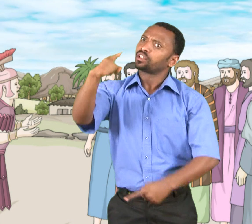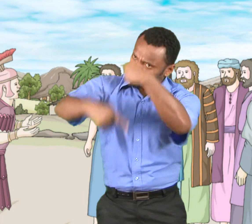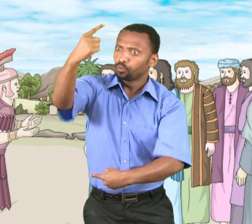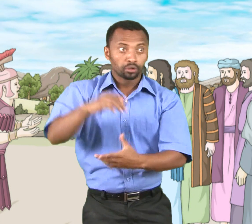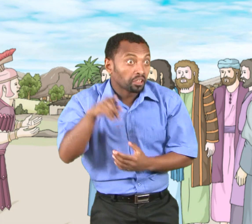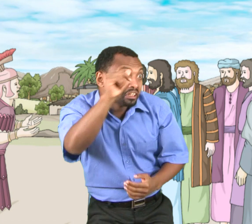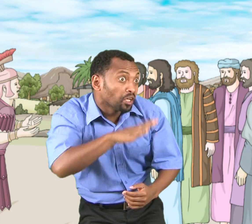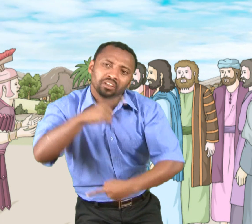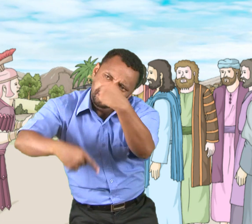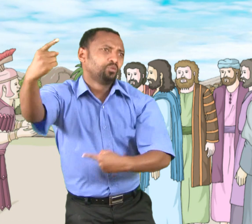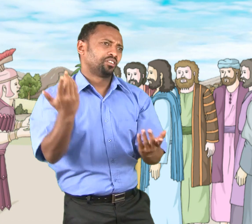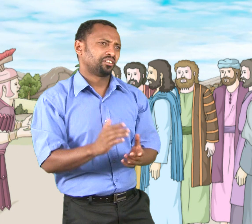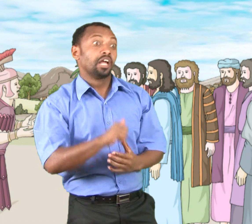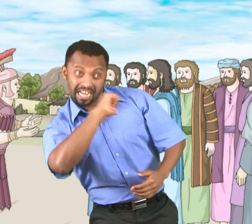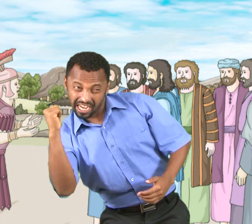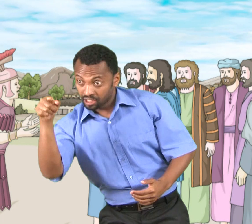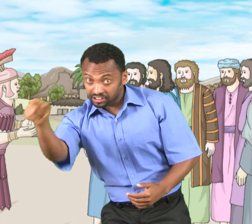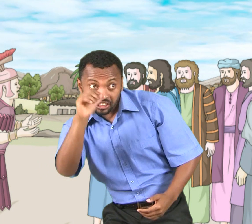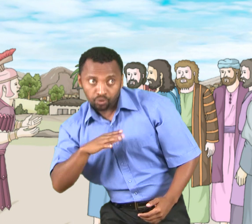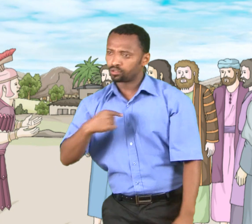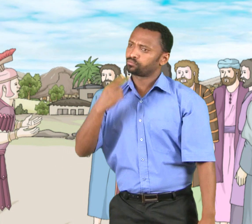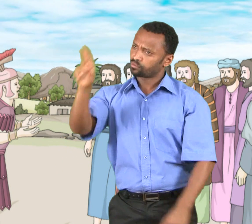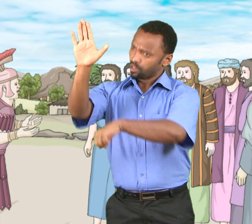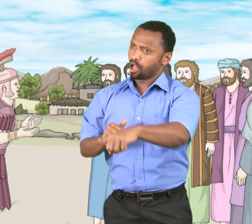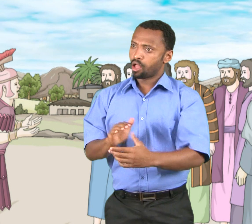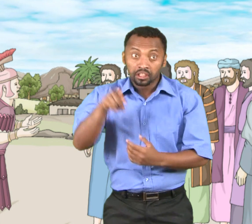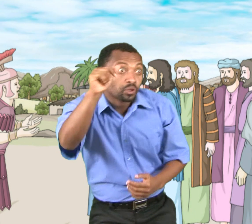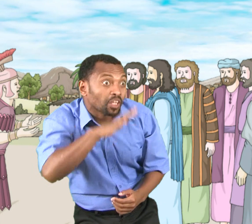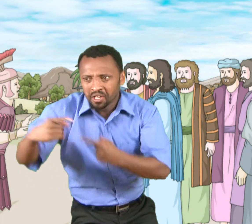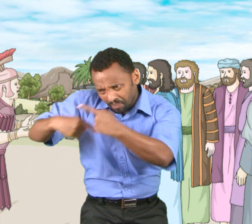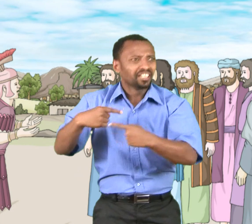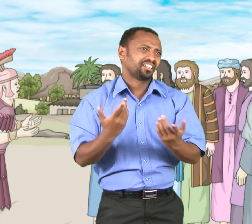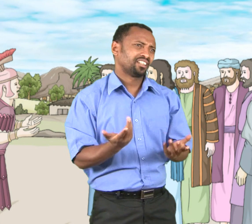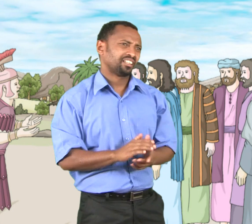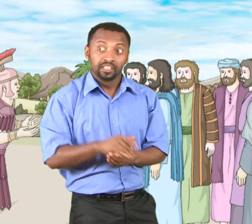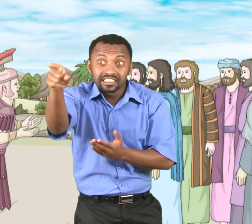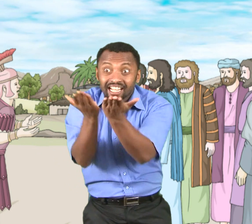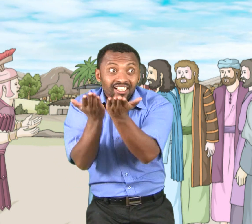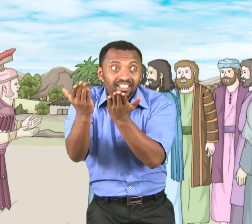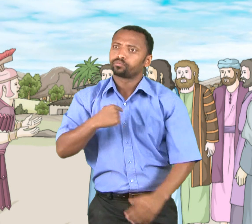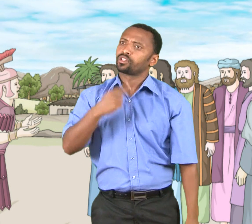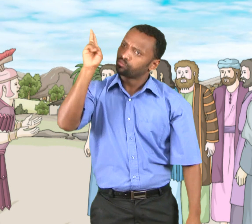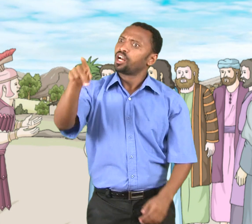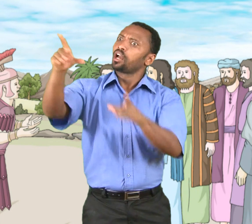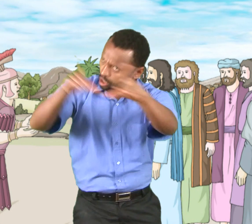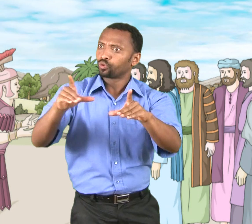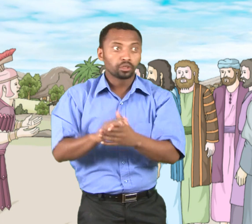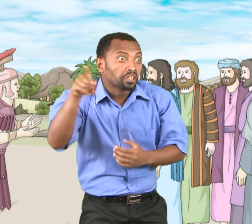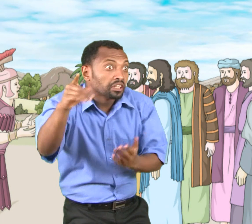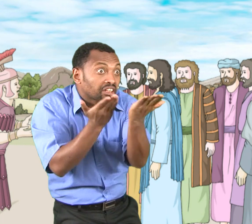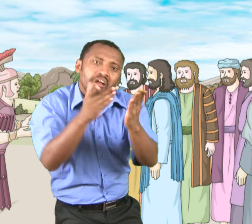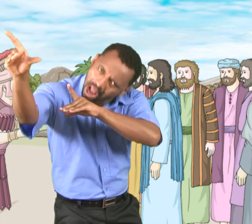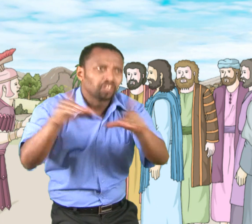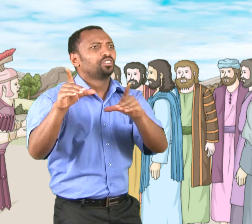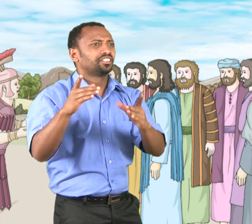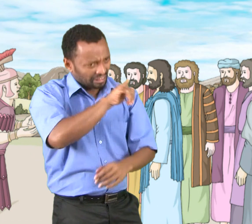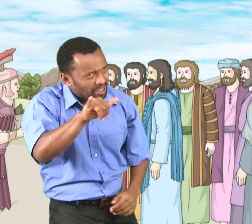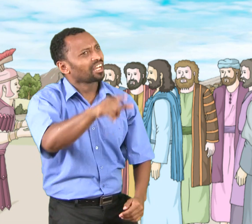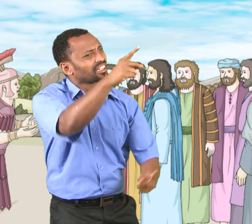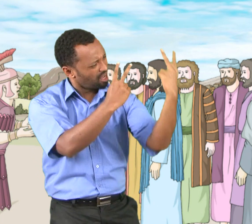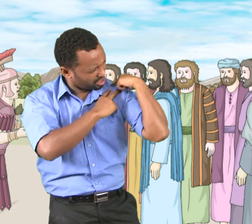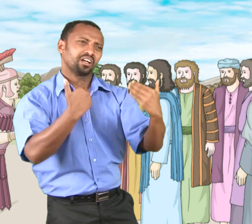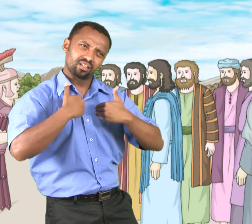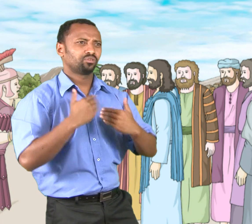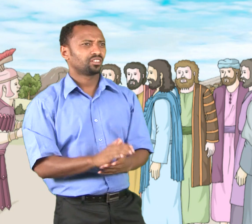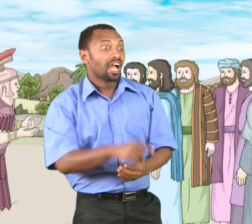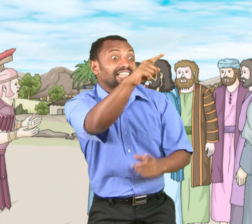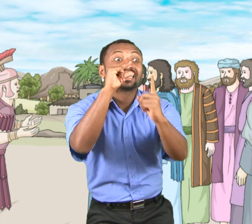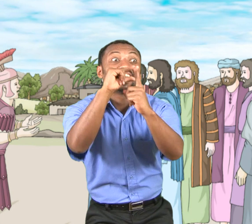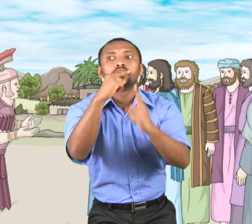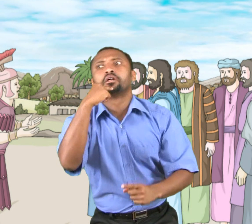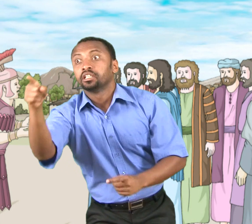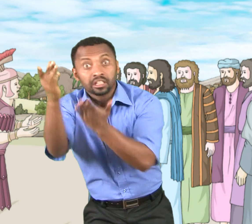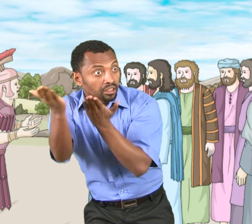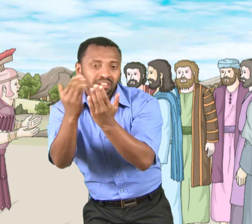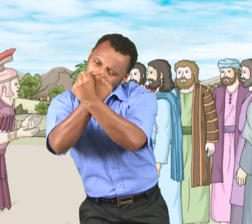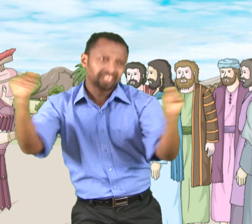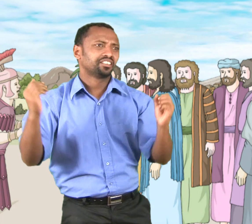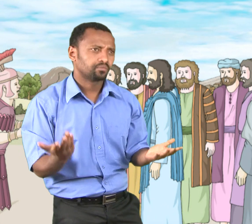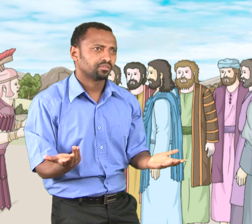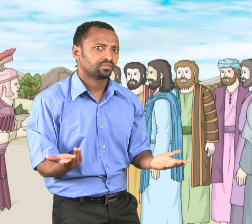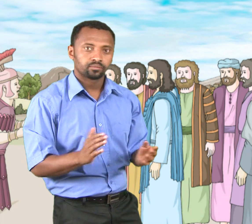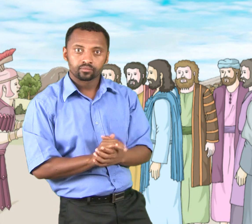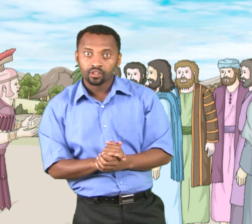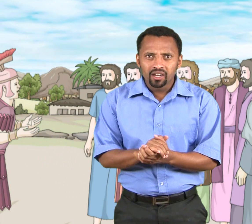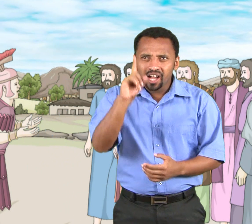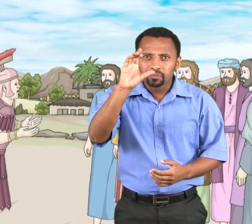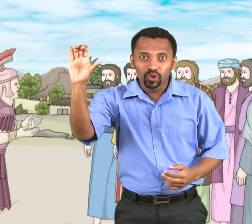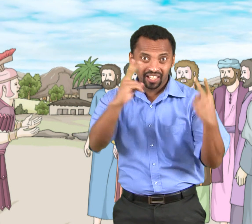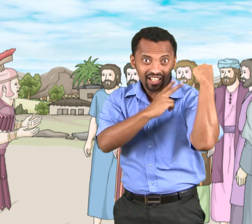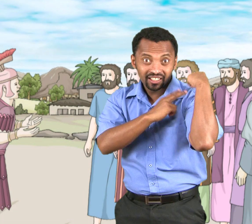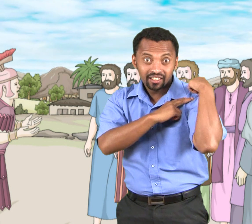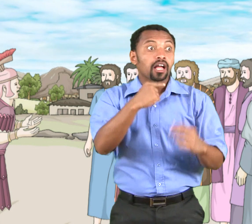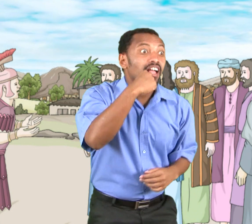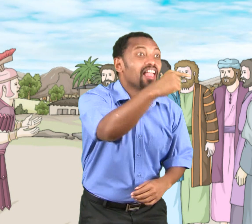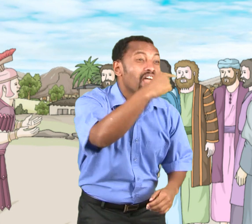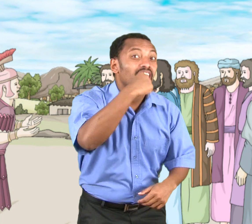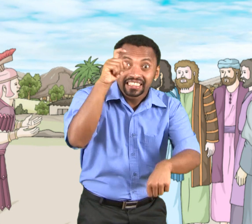For I myself am a man under authority, with soldiers under me. I tell one to go, and he goes;